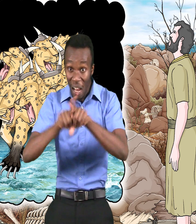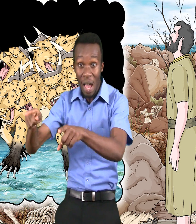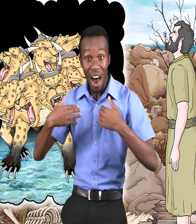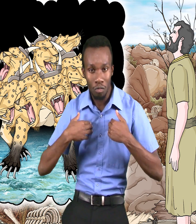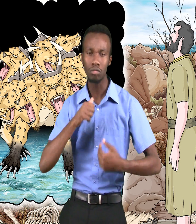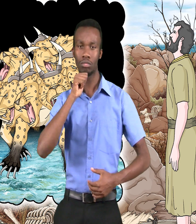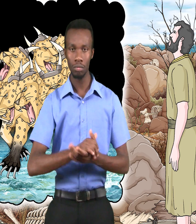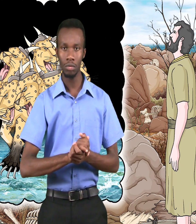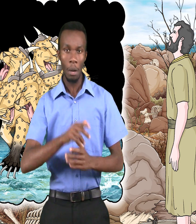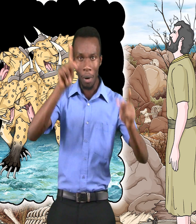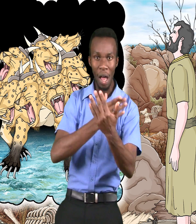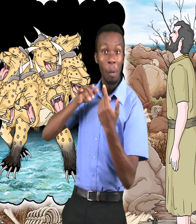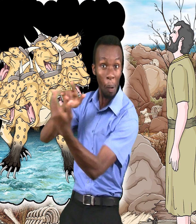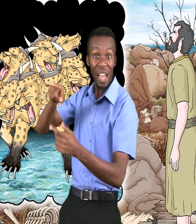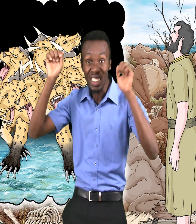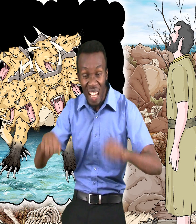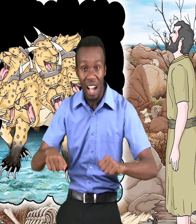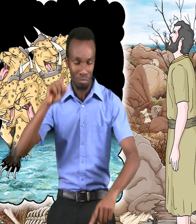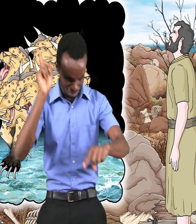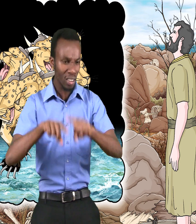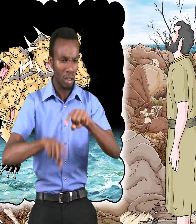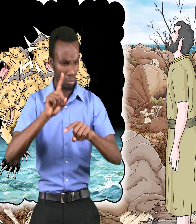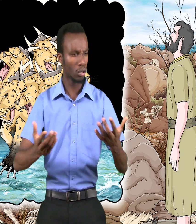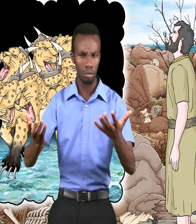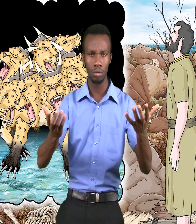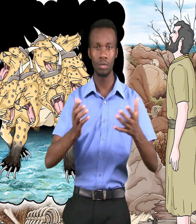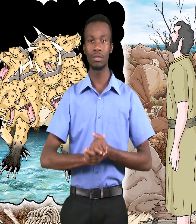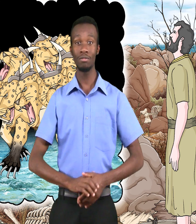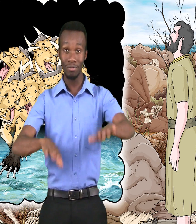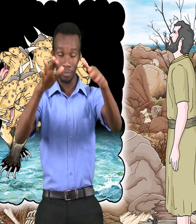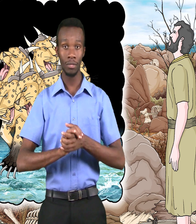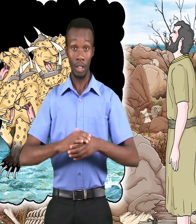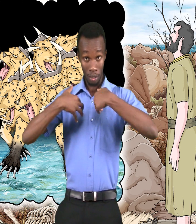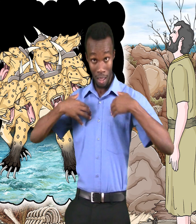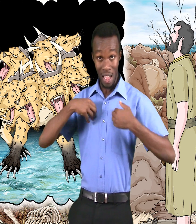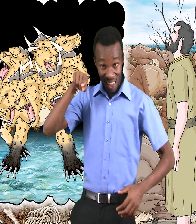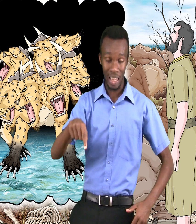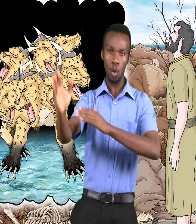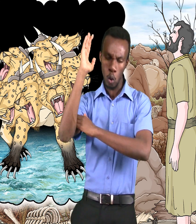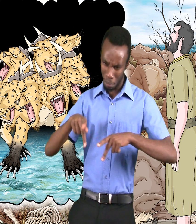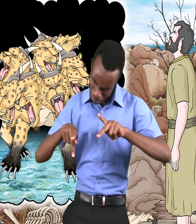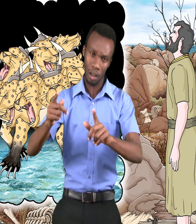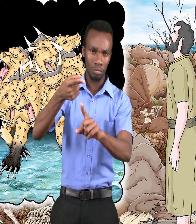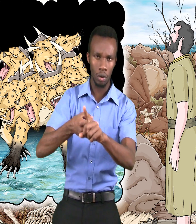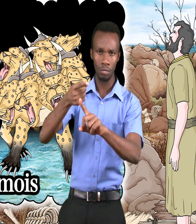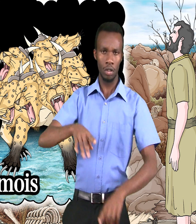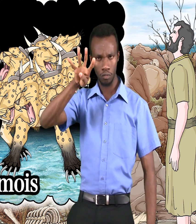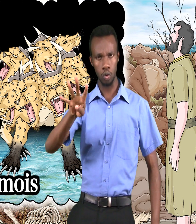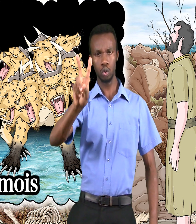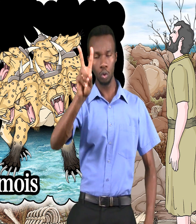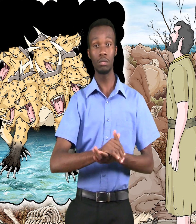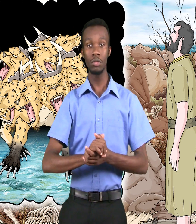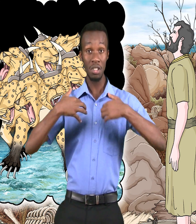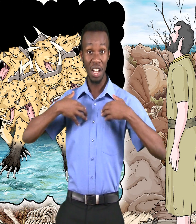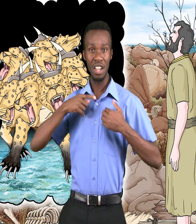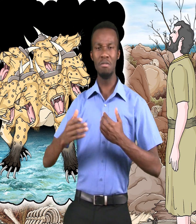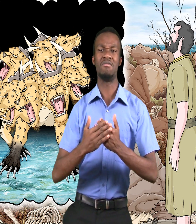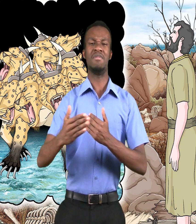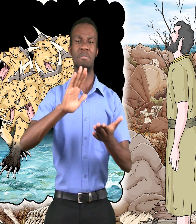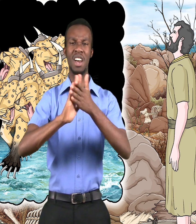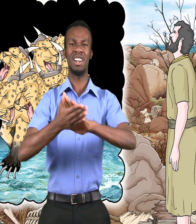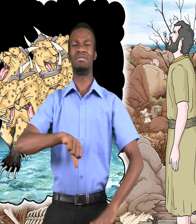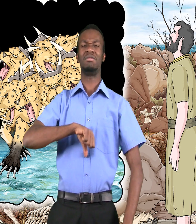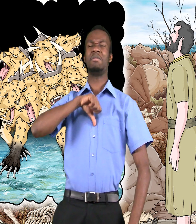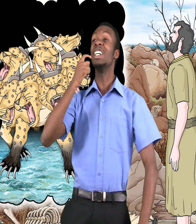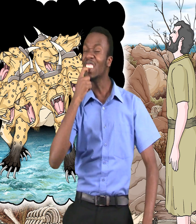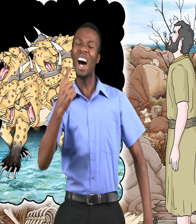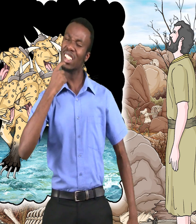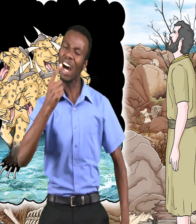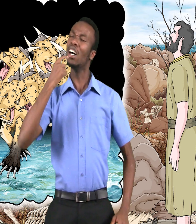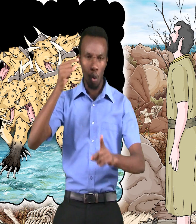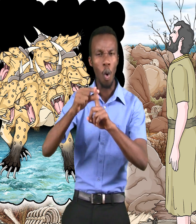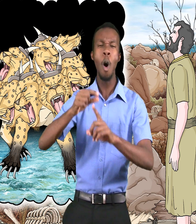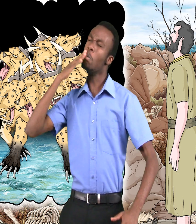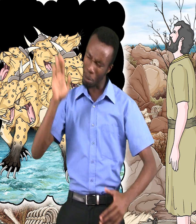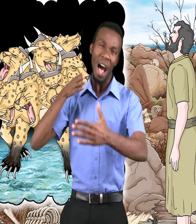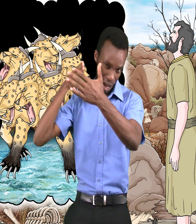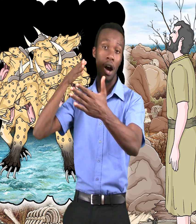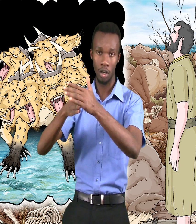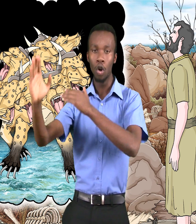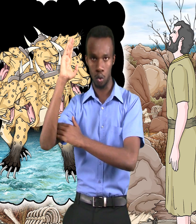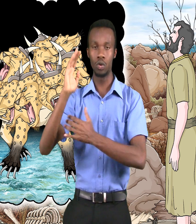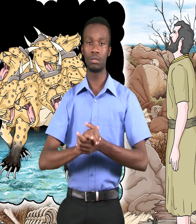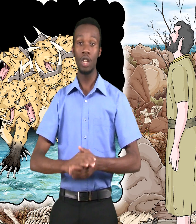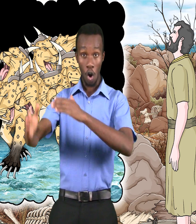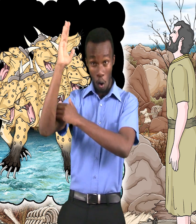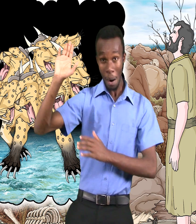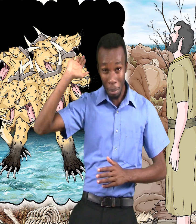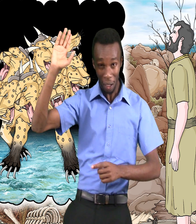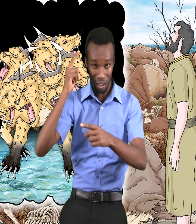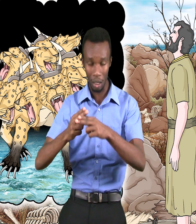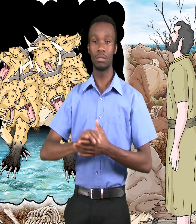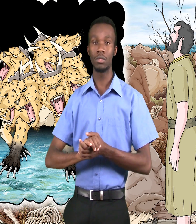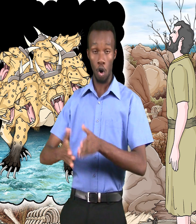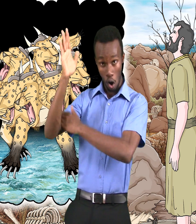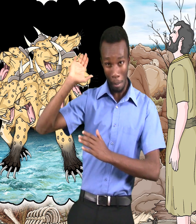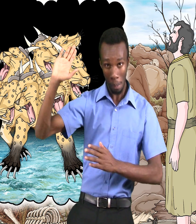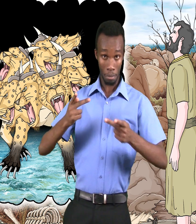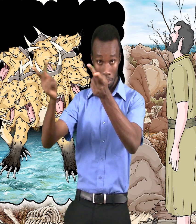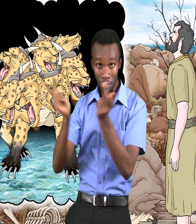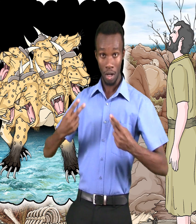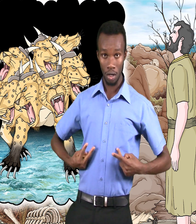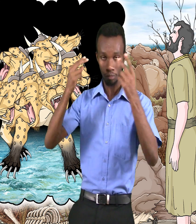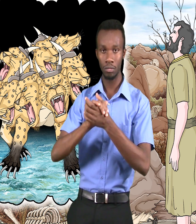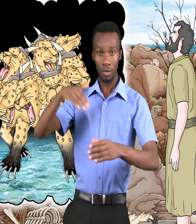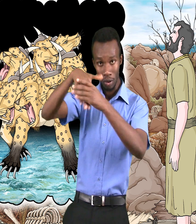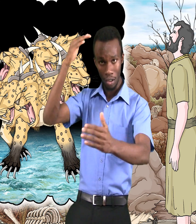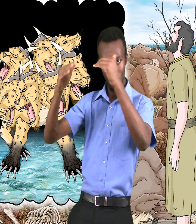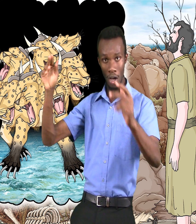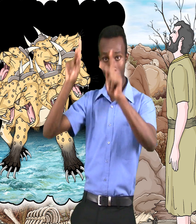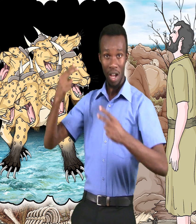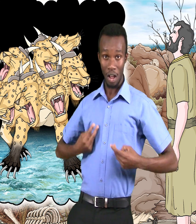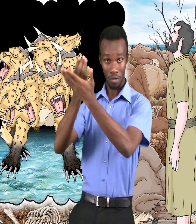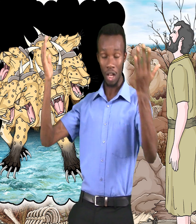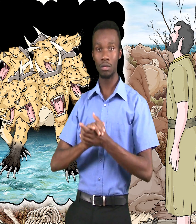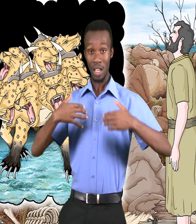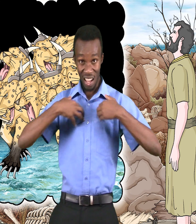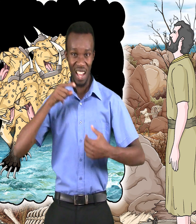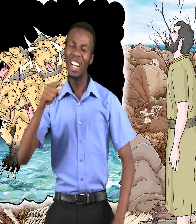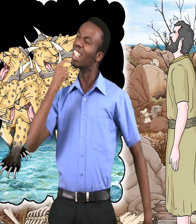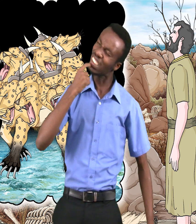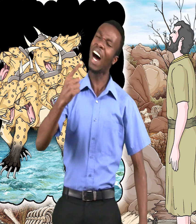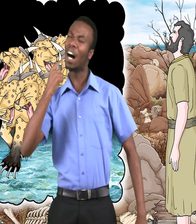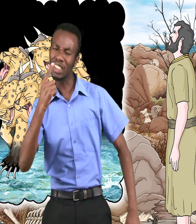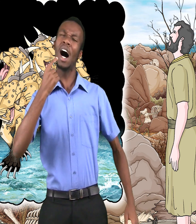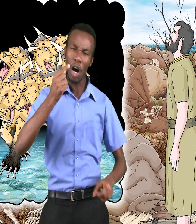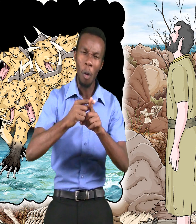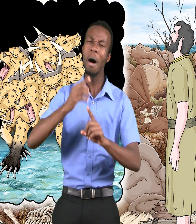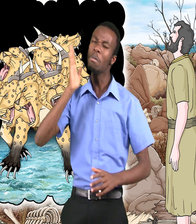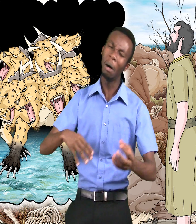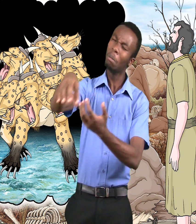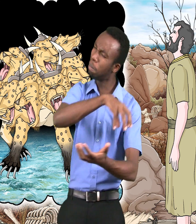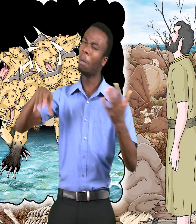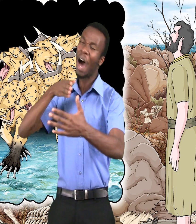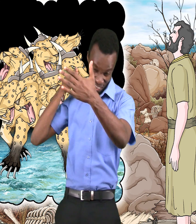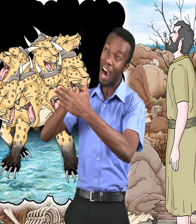The beast was given a mouth to speak arrogant and blasphemous words, and authority to act for 42 months.